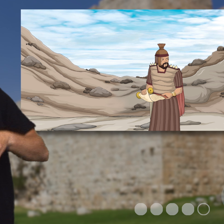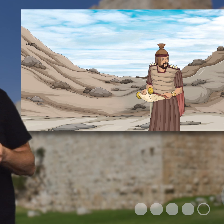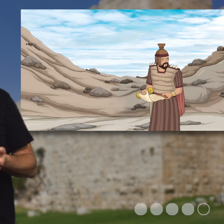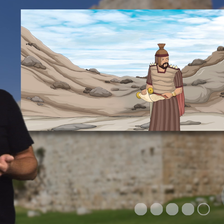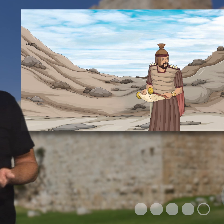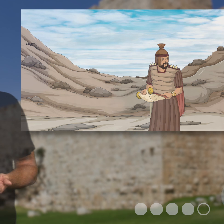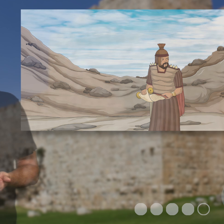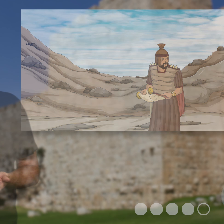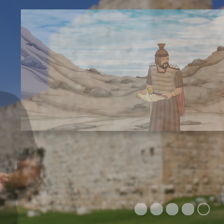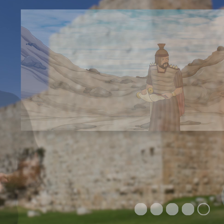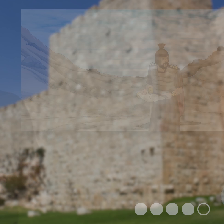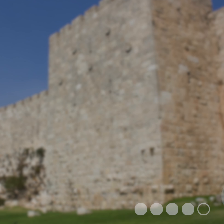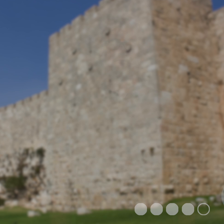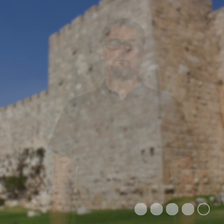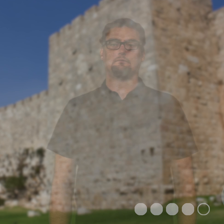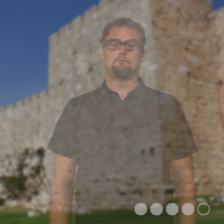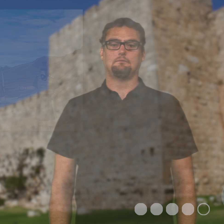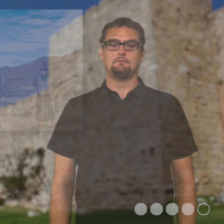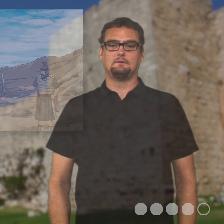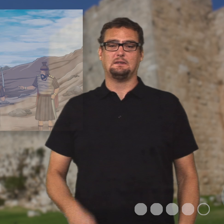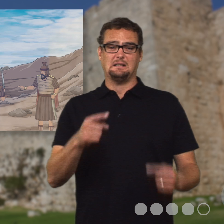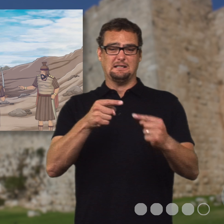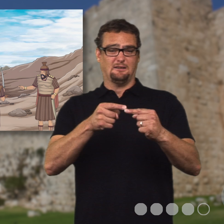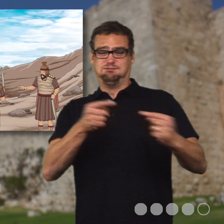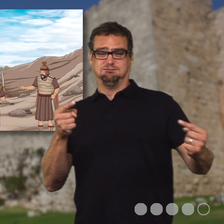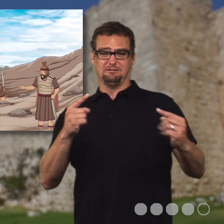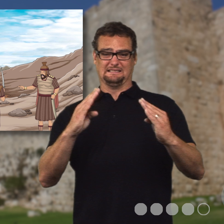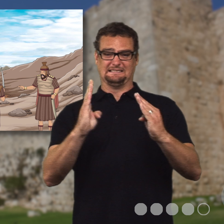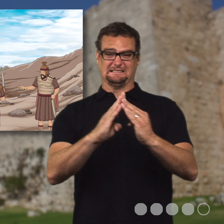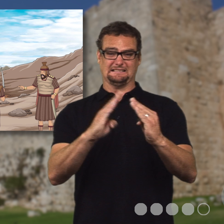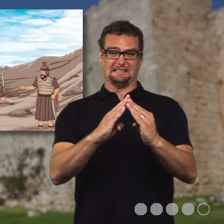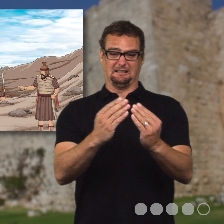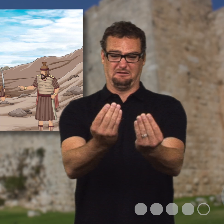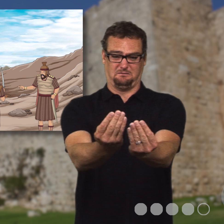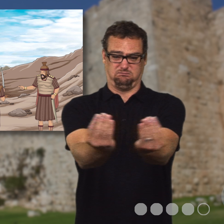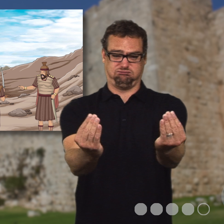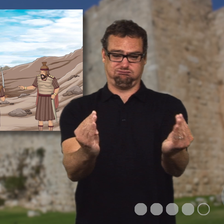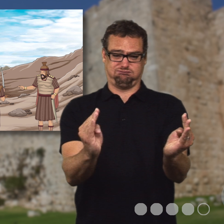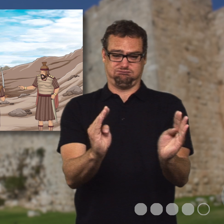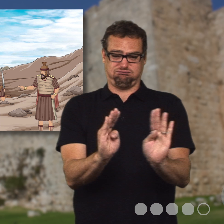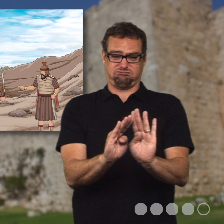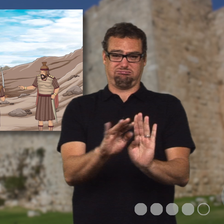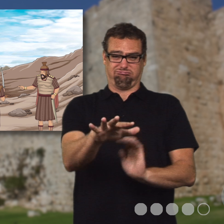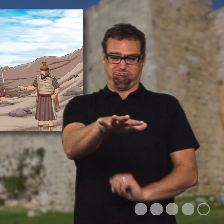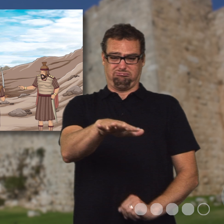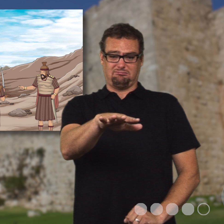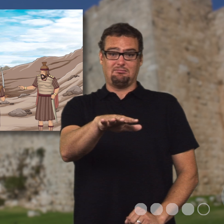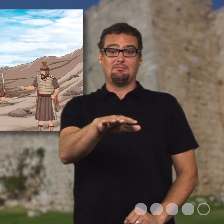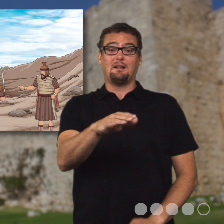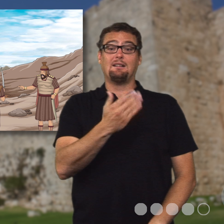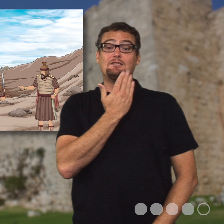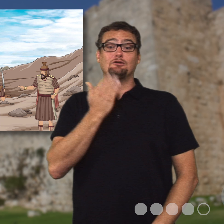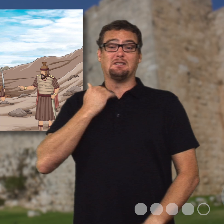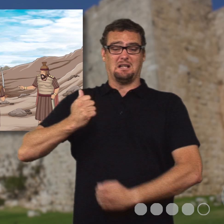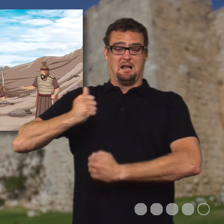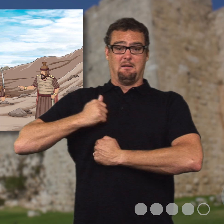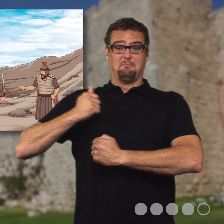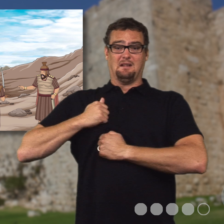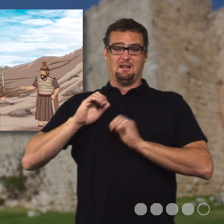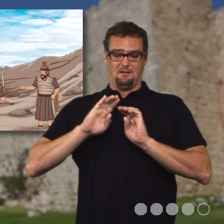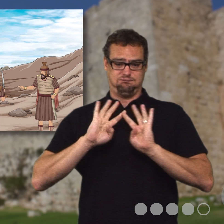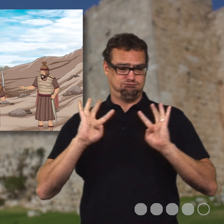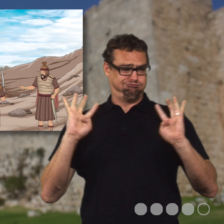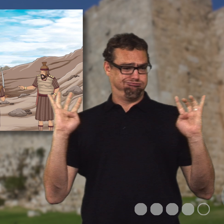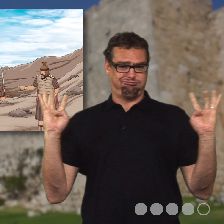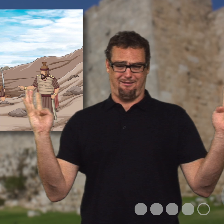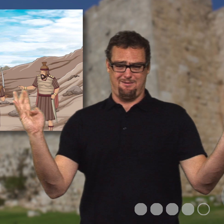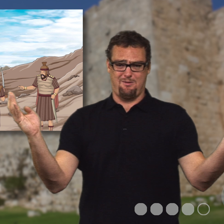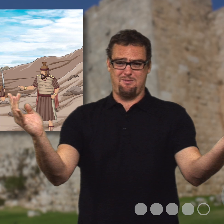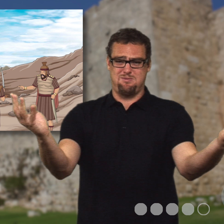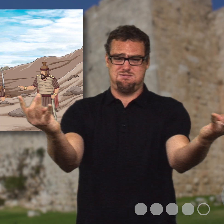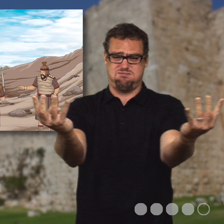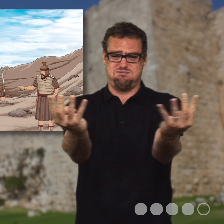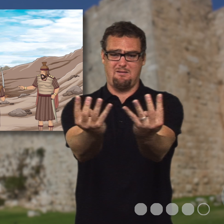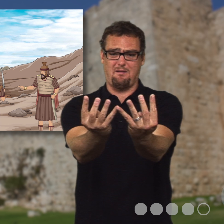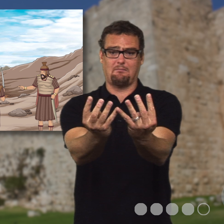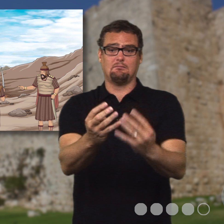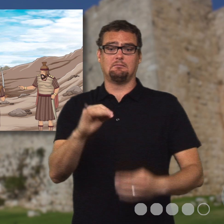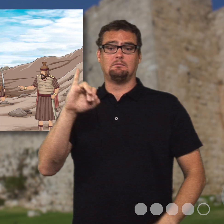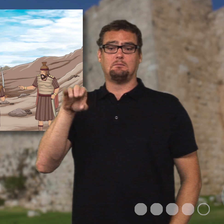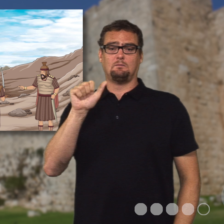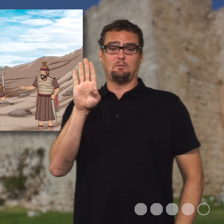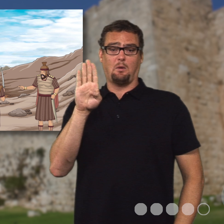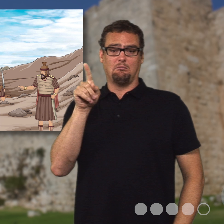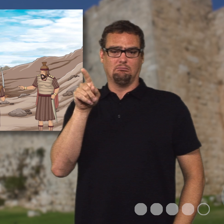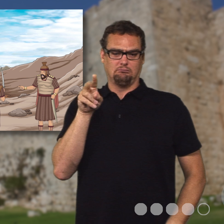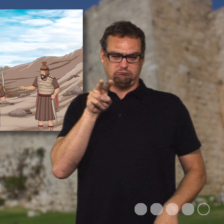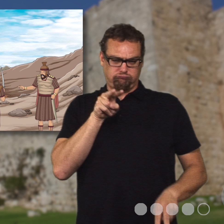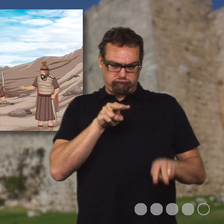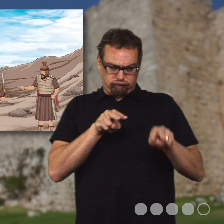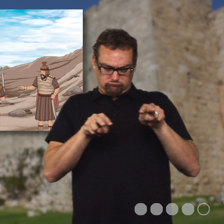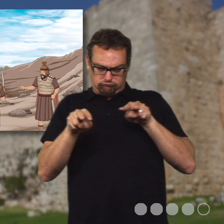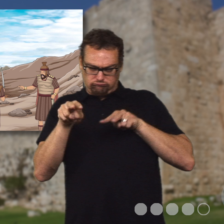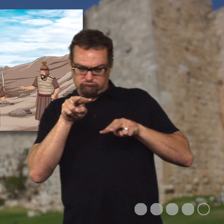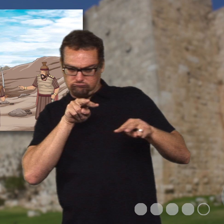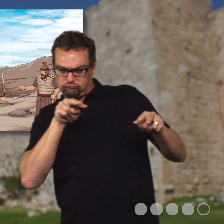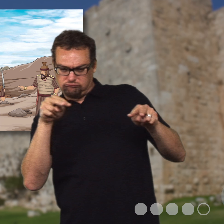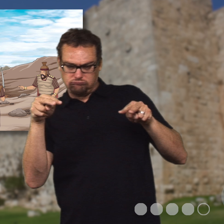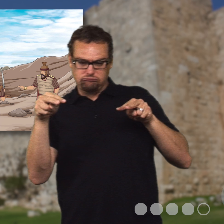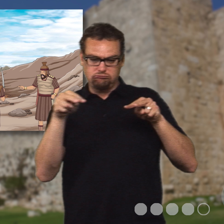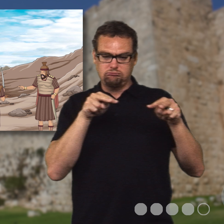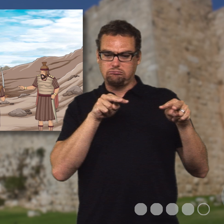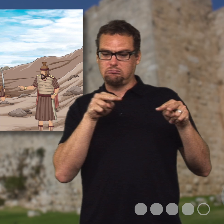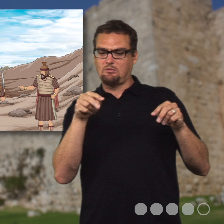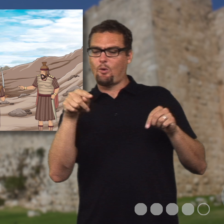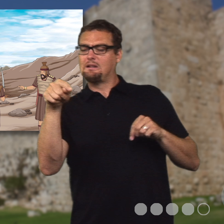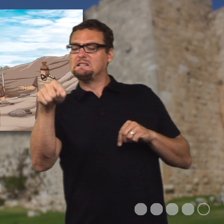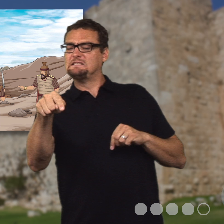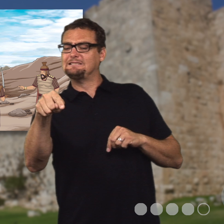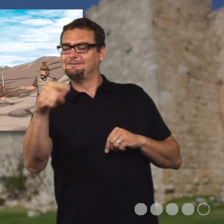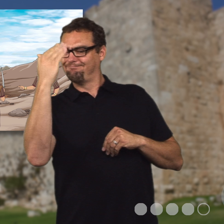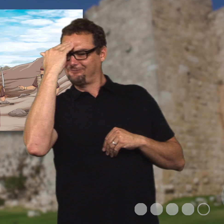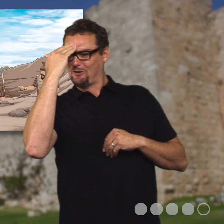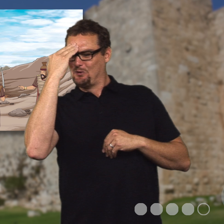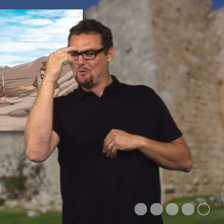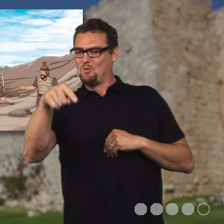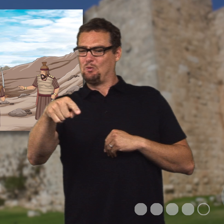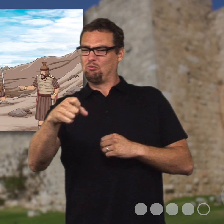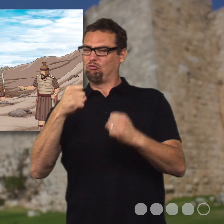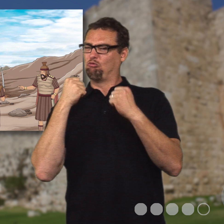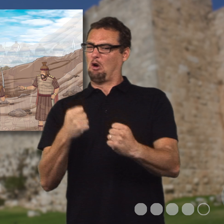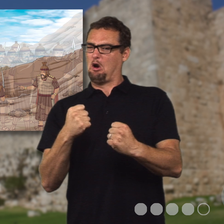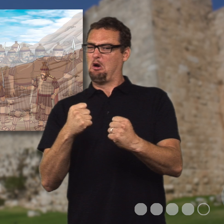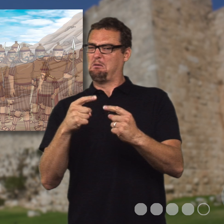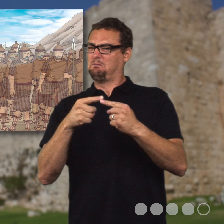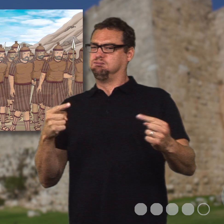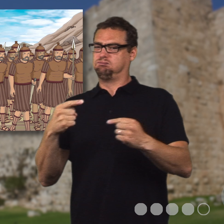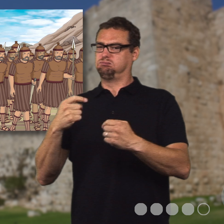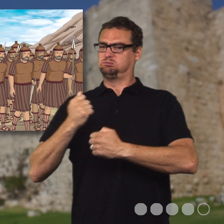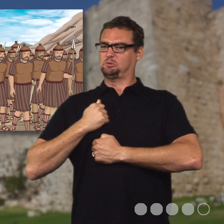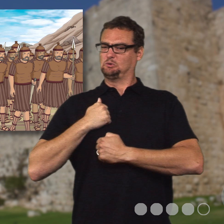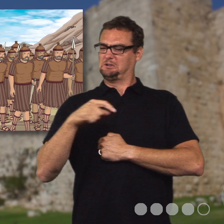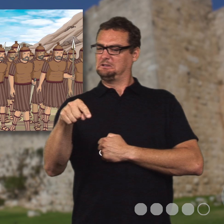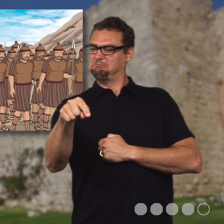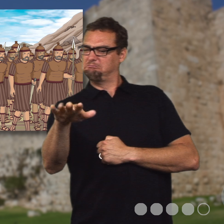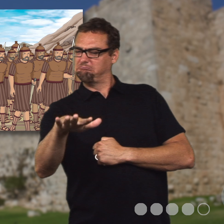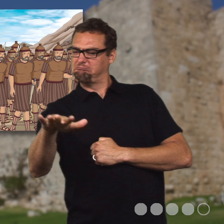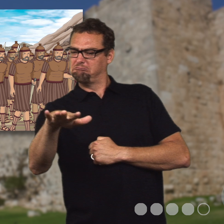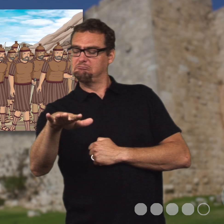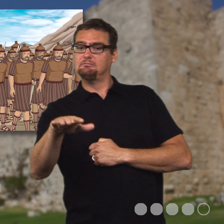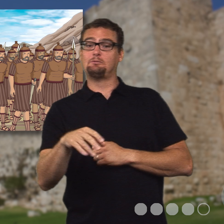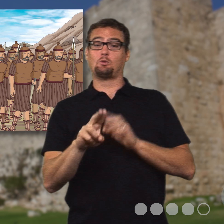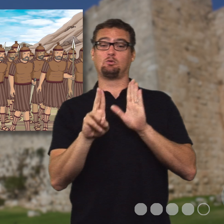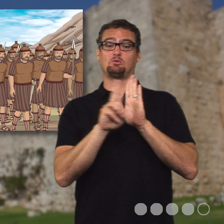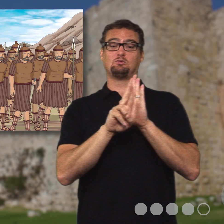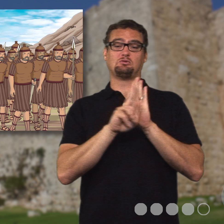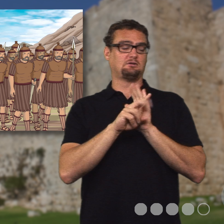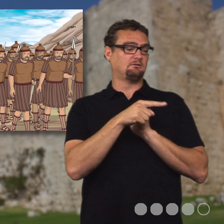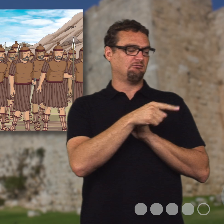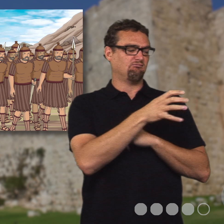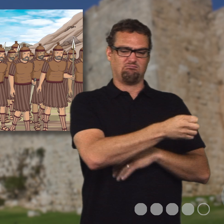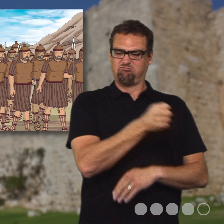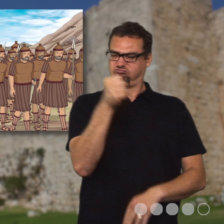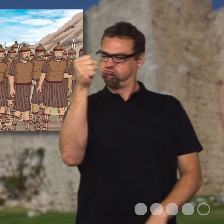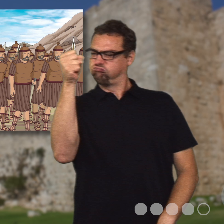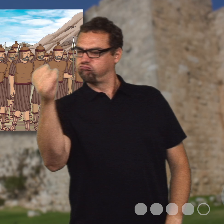So as Joab besieged the city, he assigned Uriah to a place where he saw the strongest enemy soldiers.